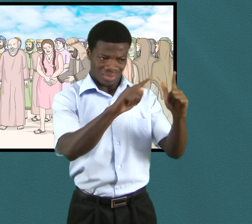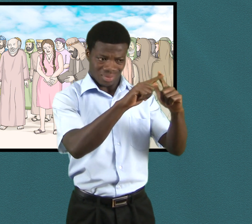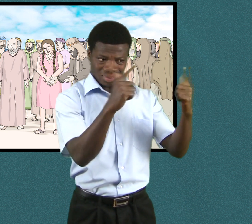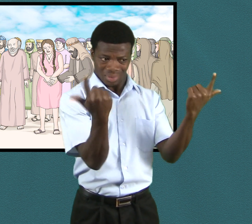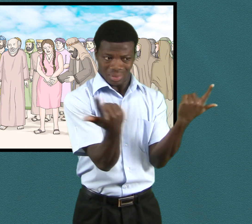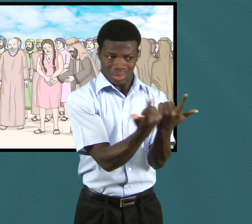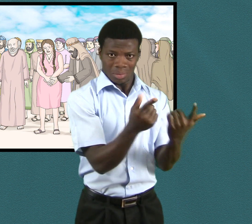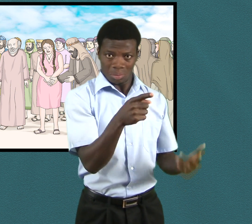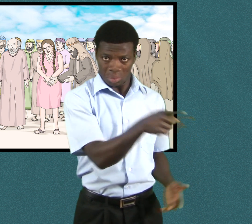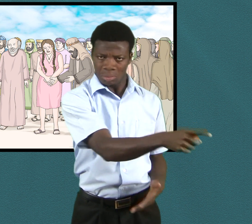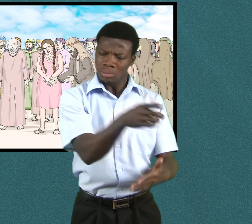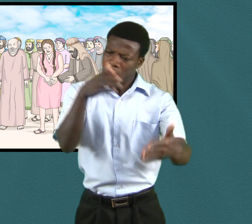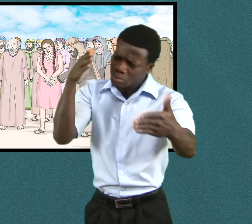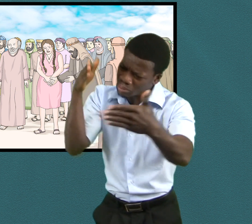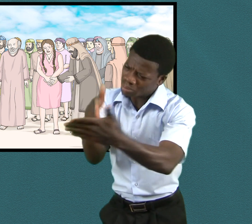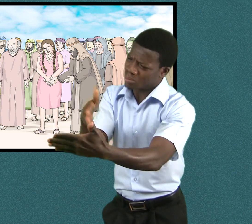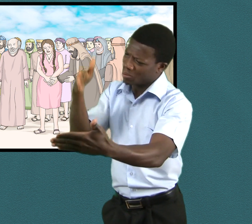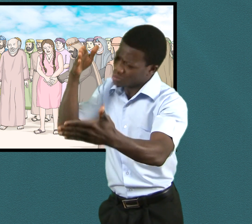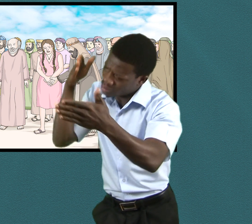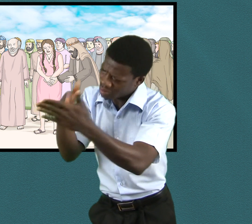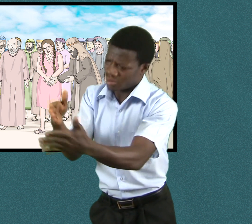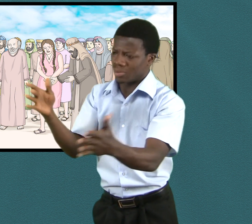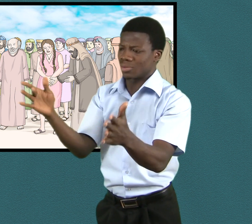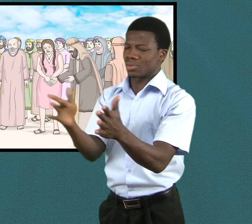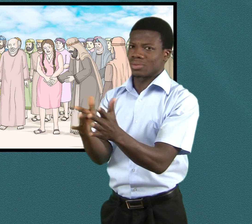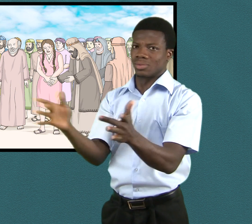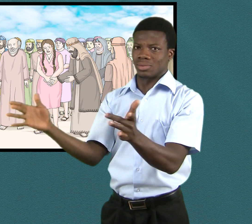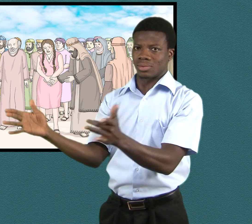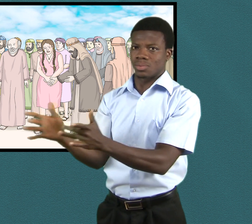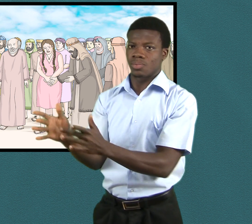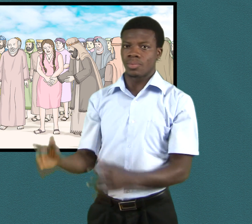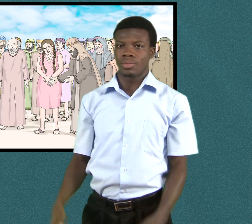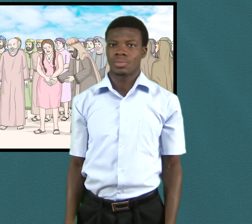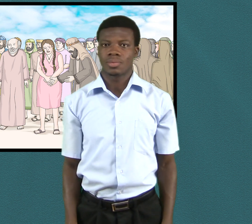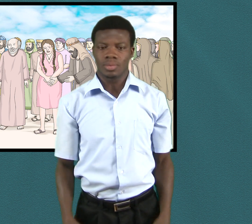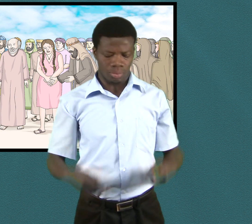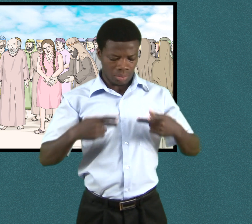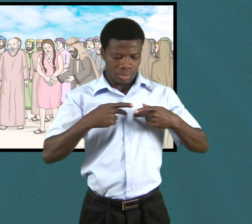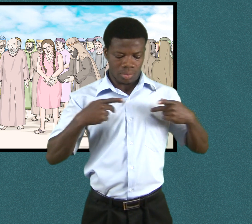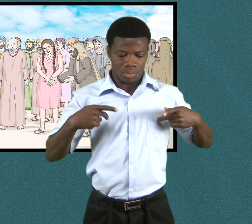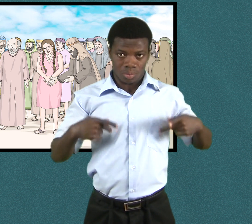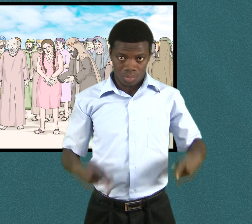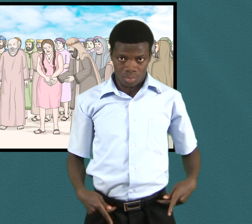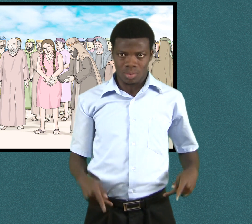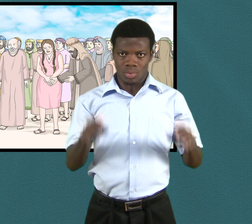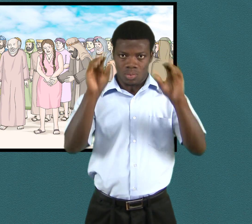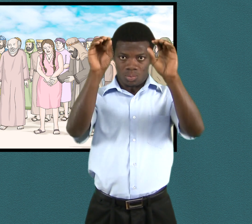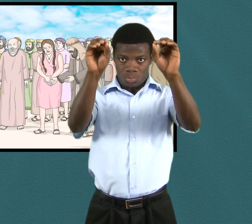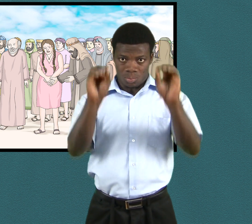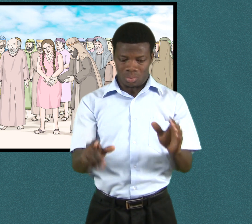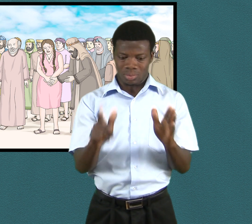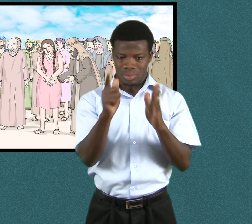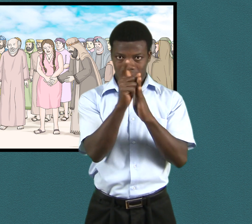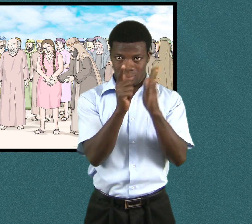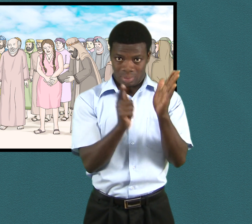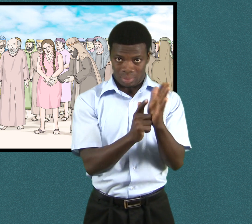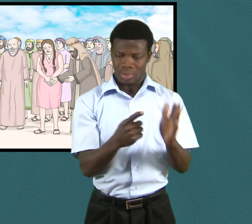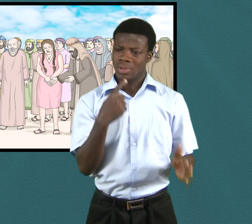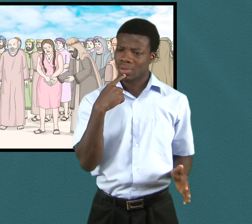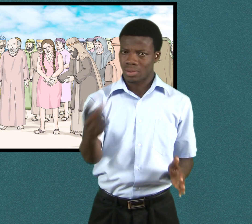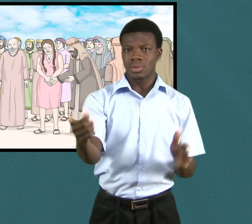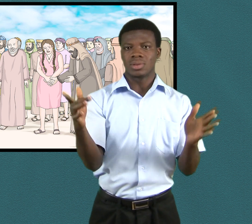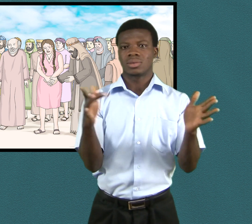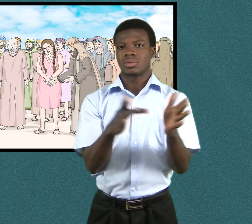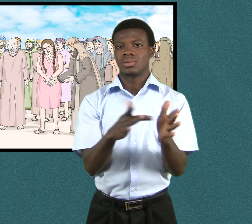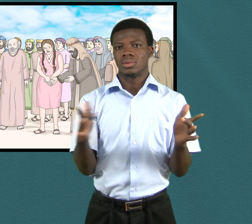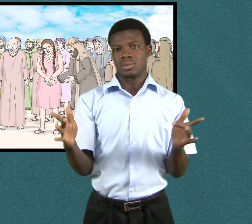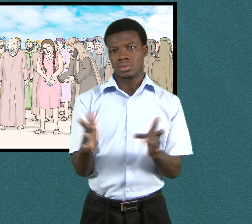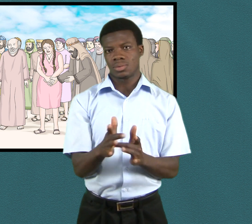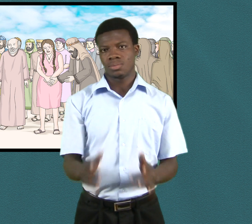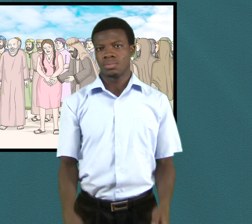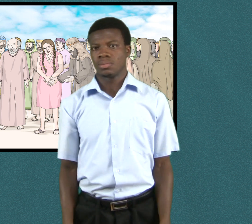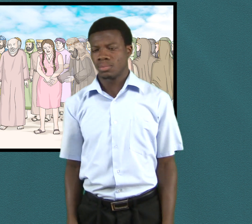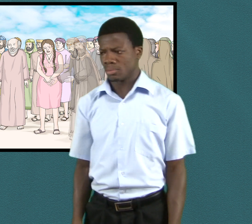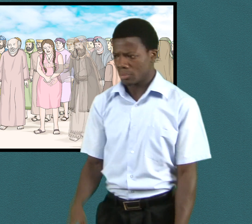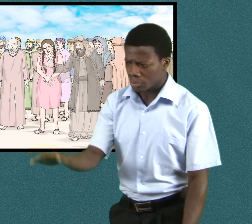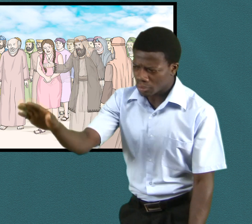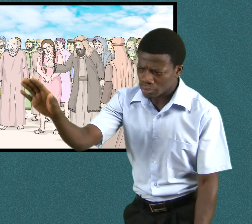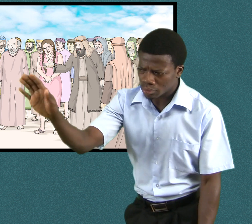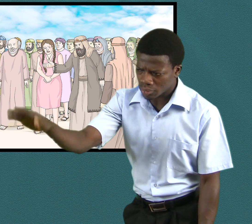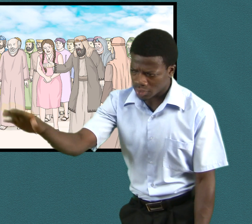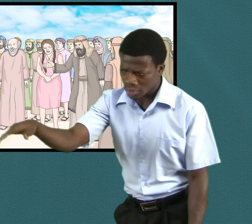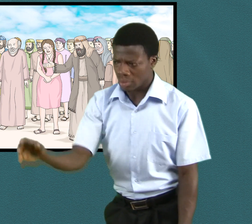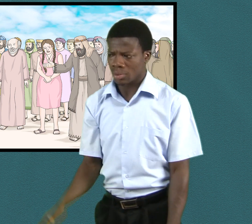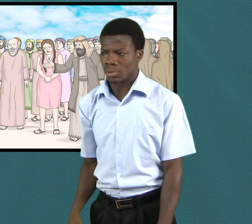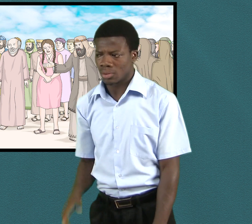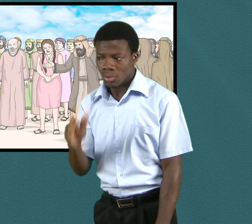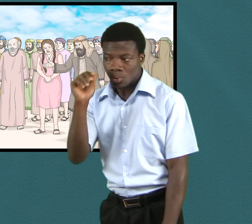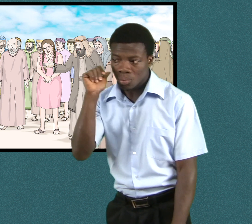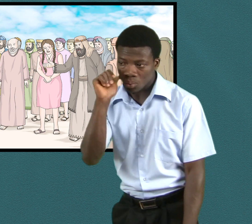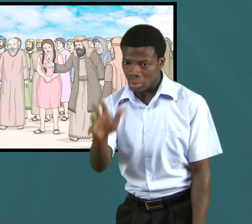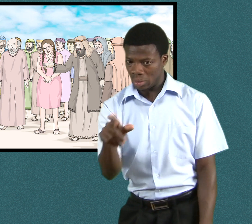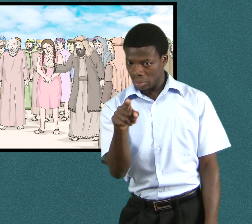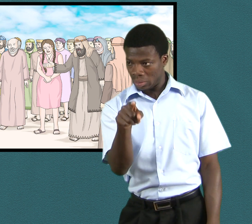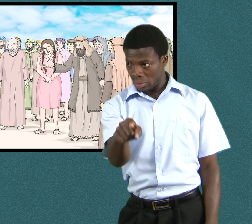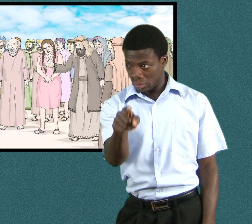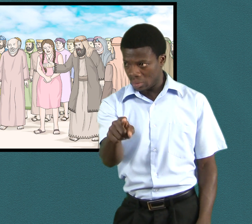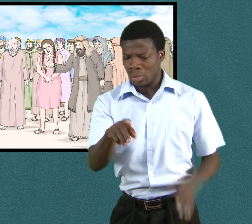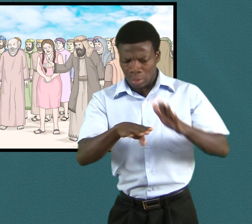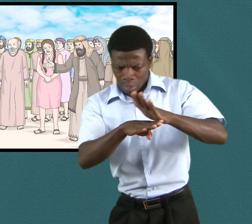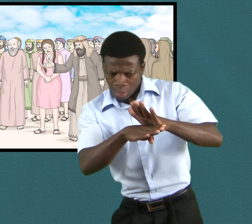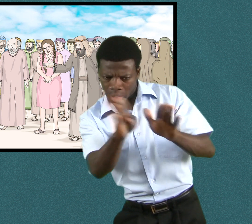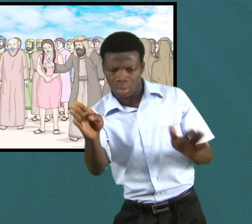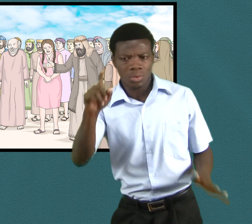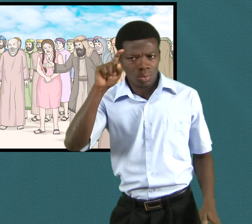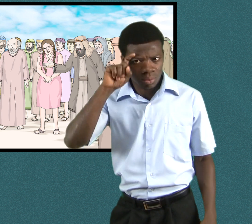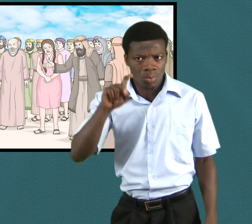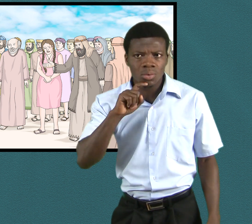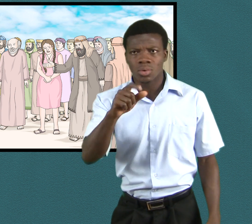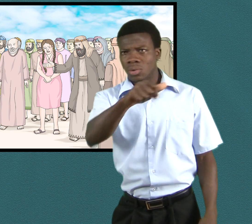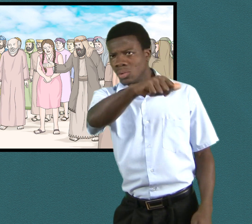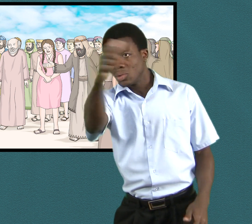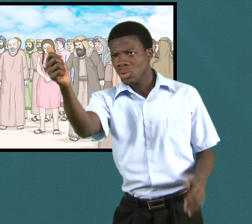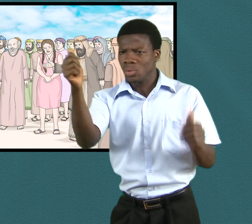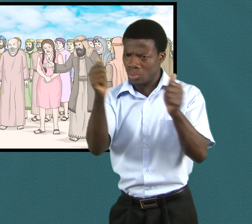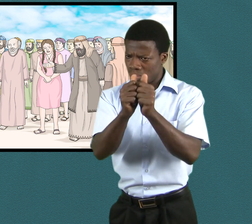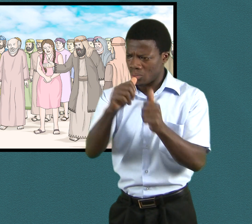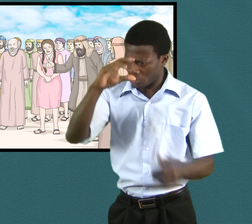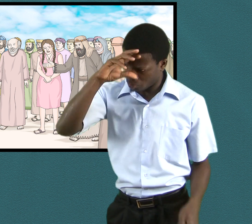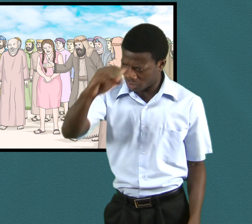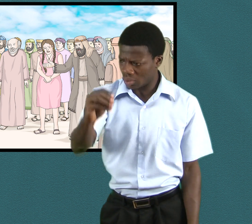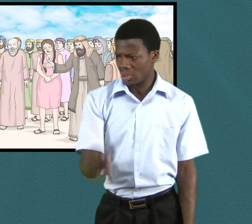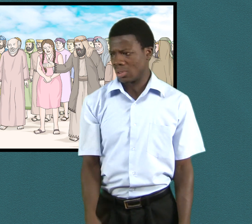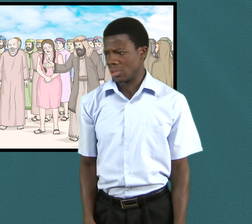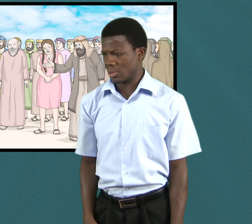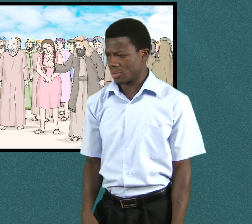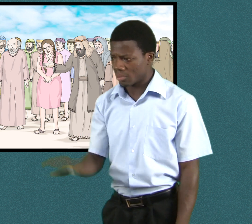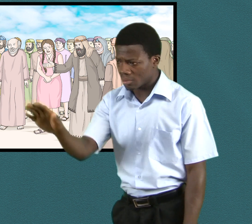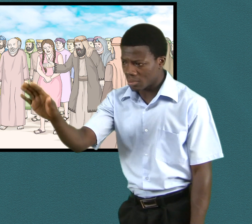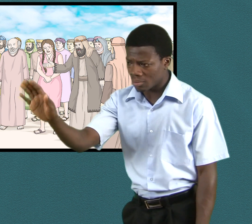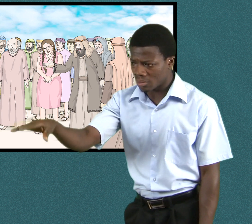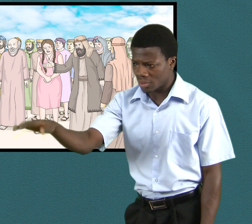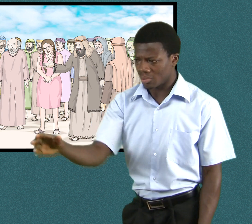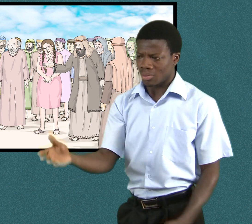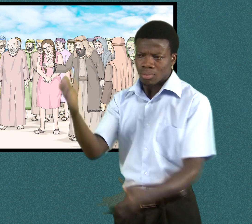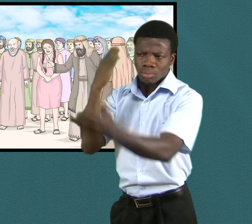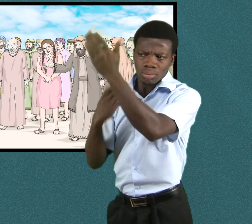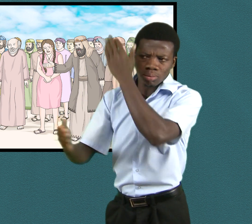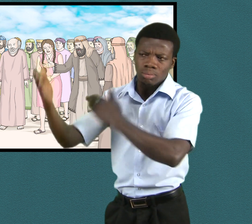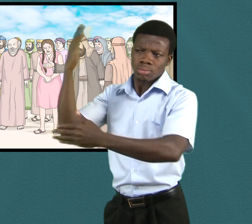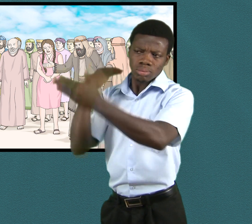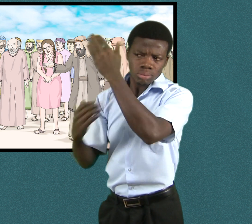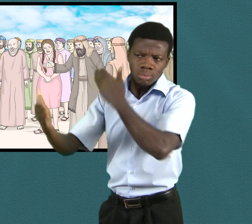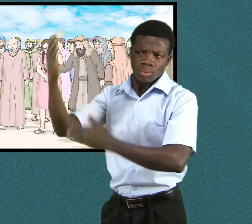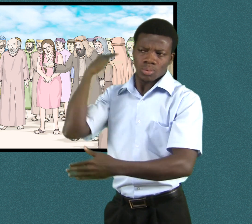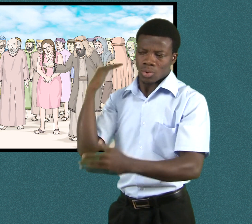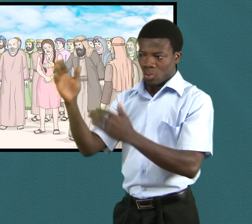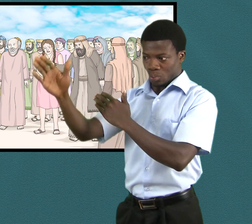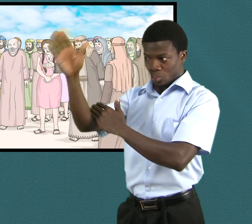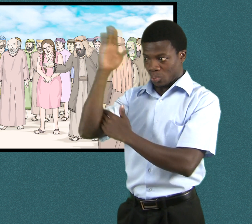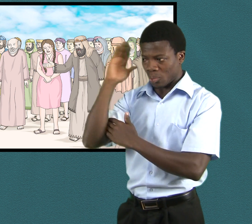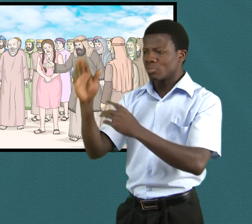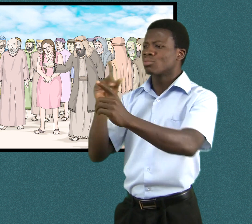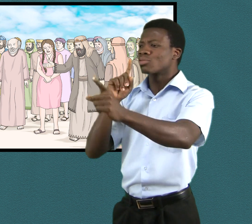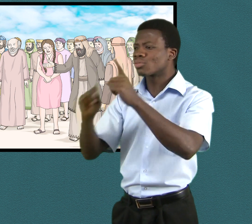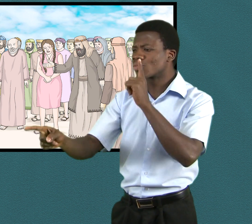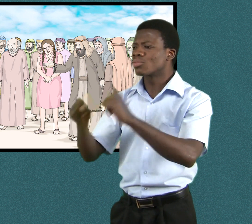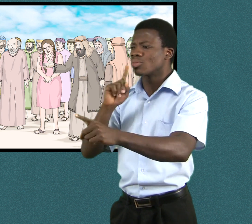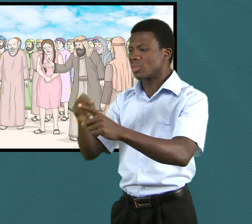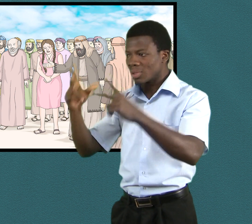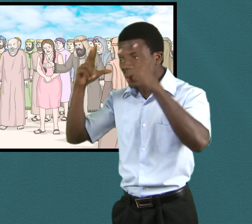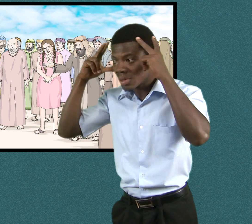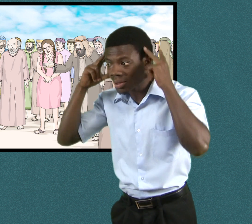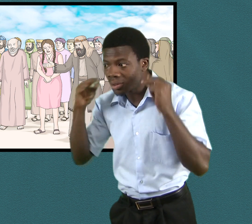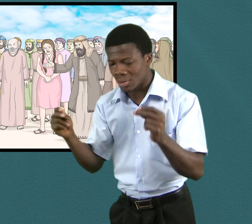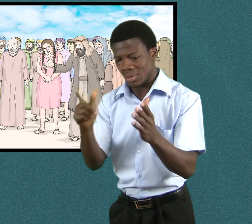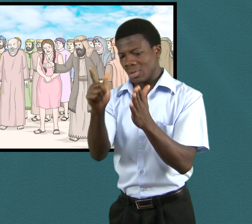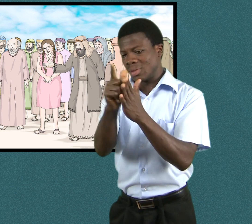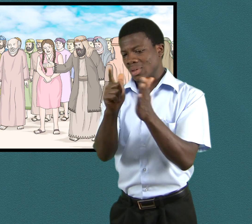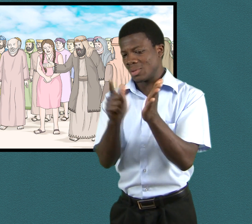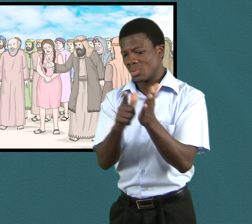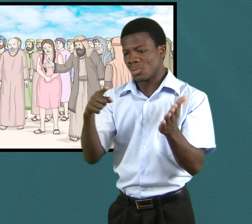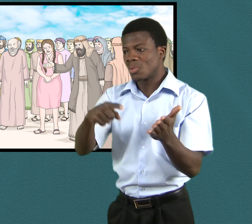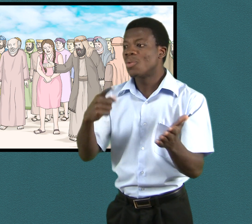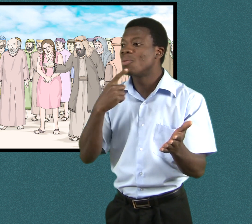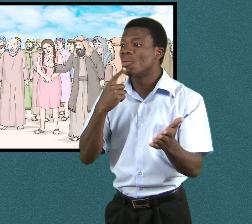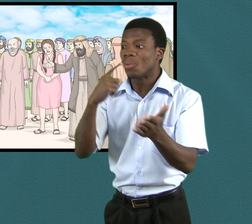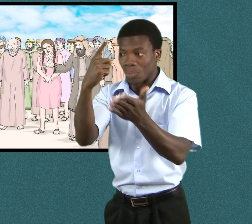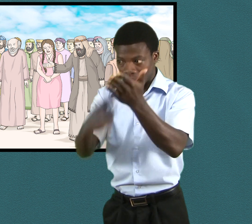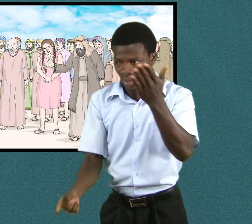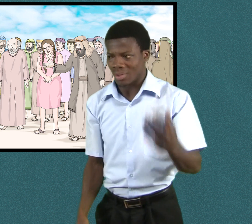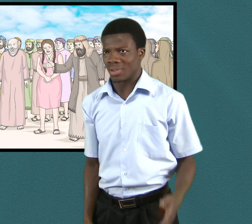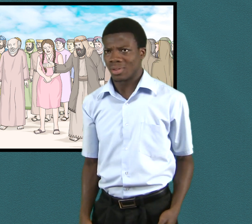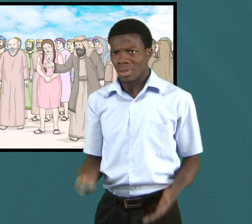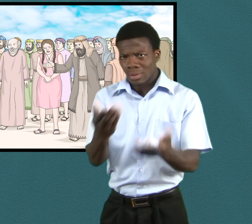In the Law Moses commanded us to stone such a woman.